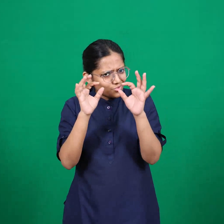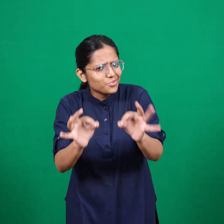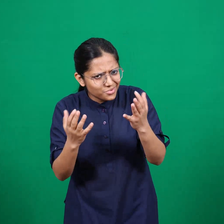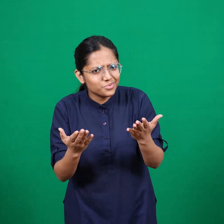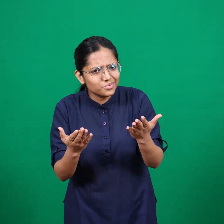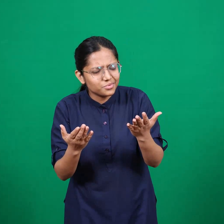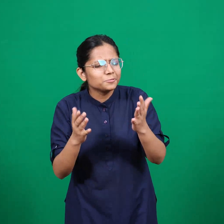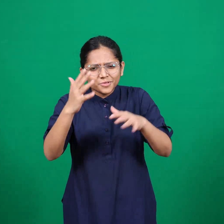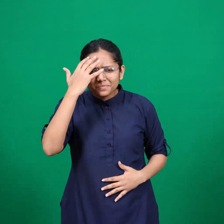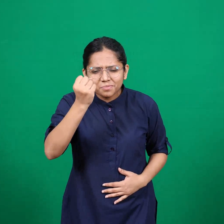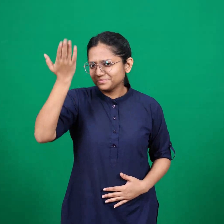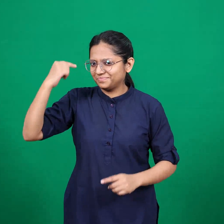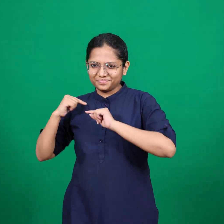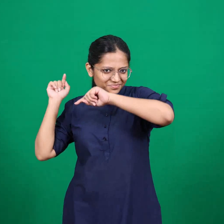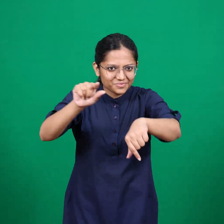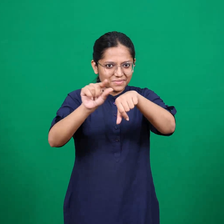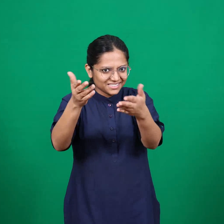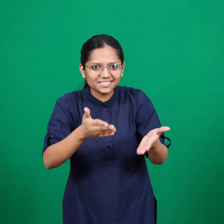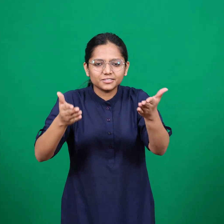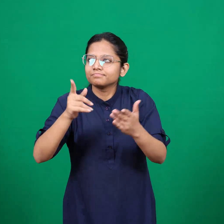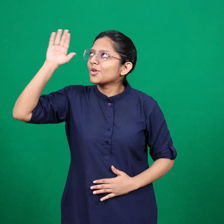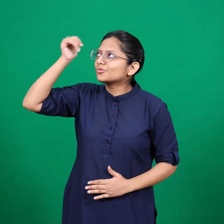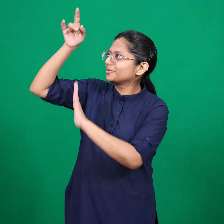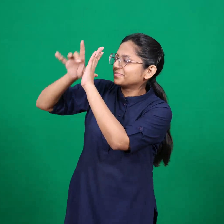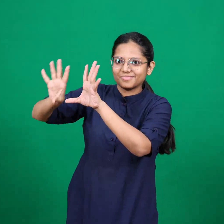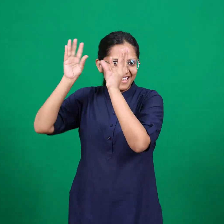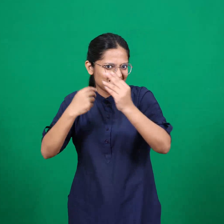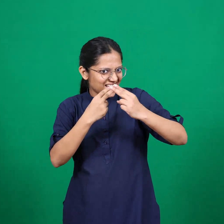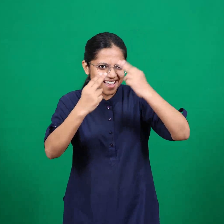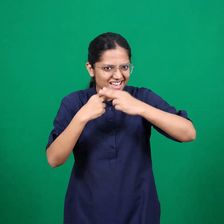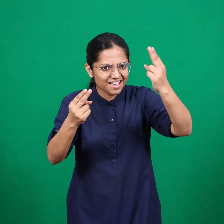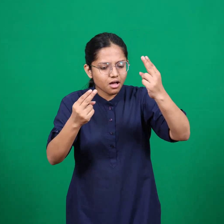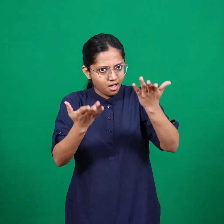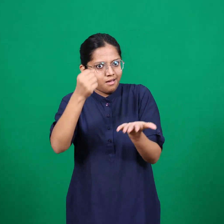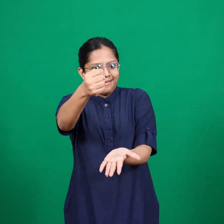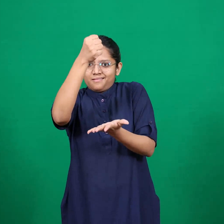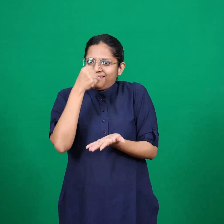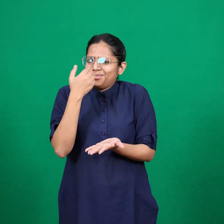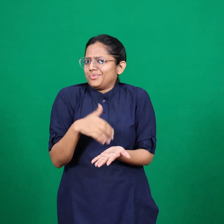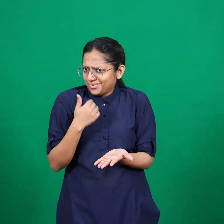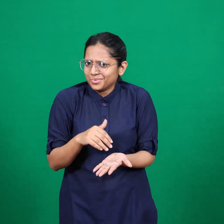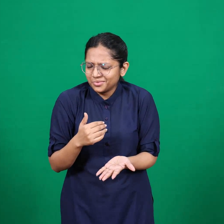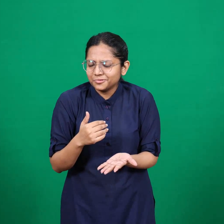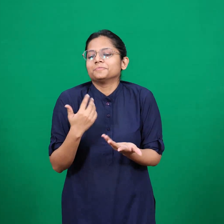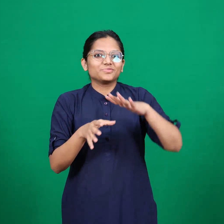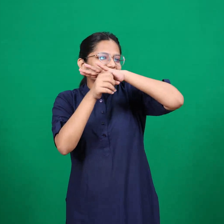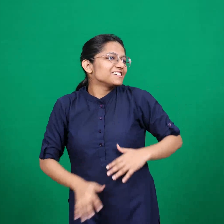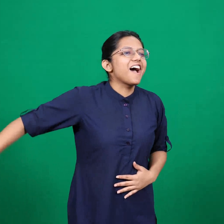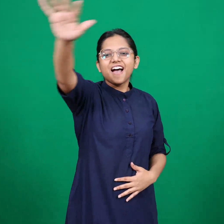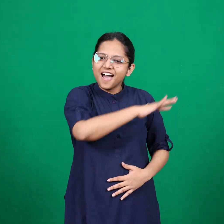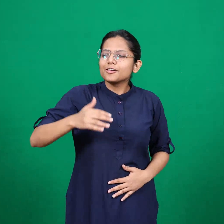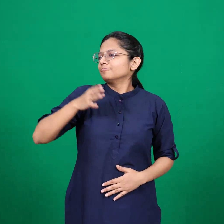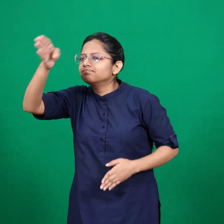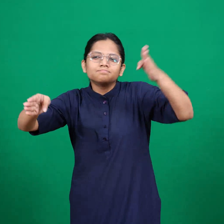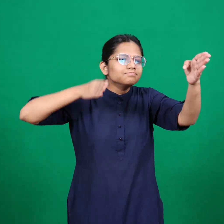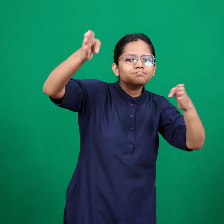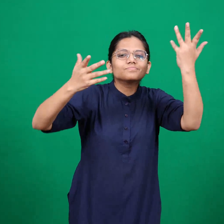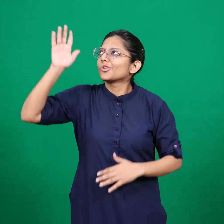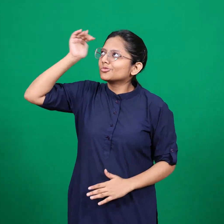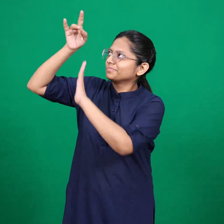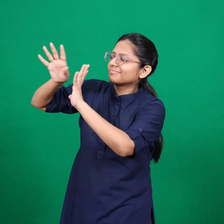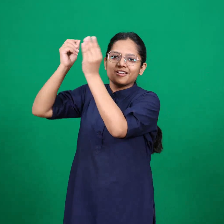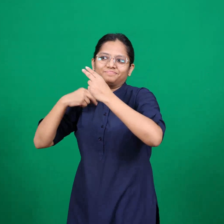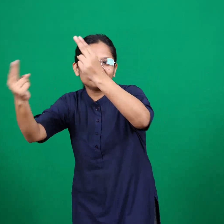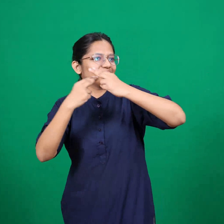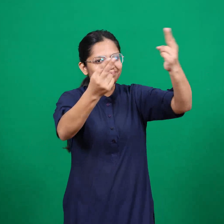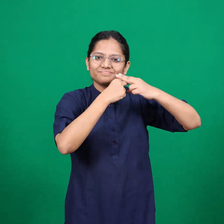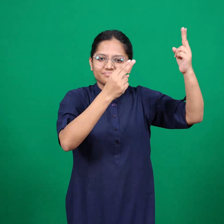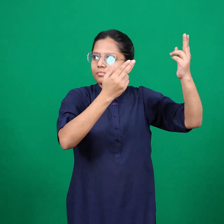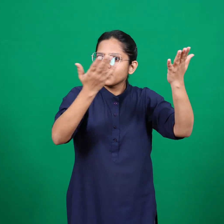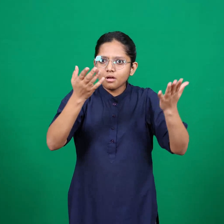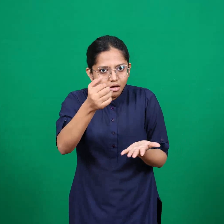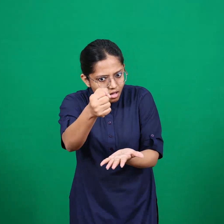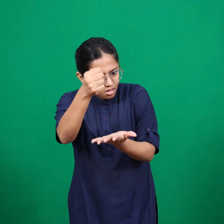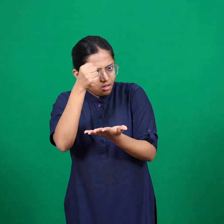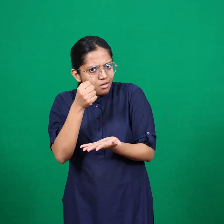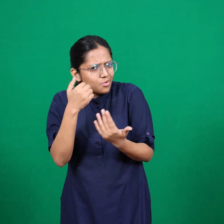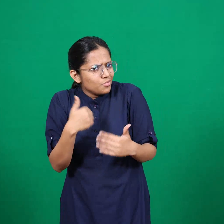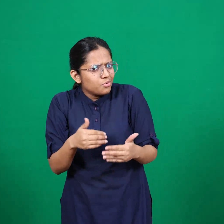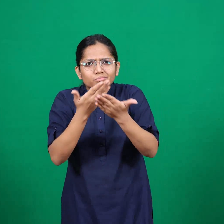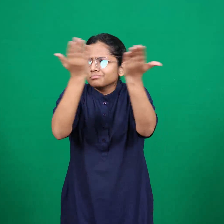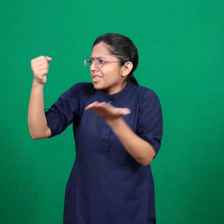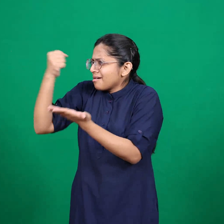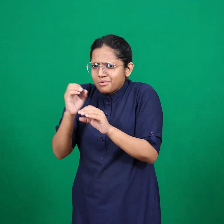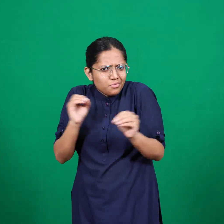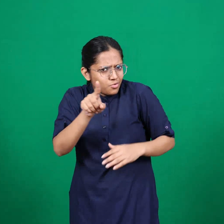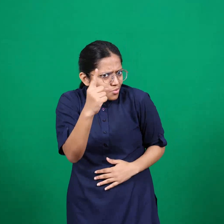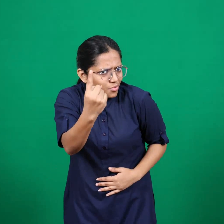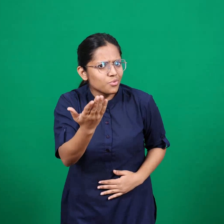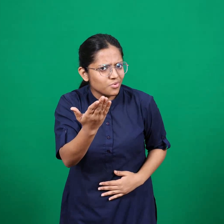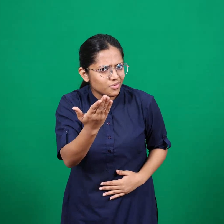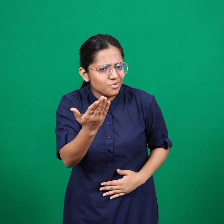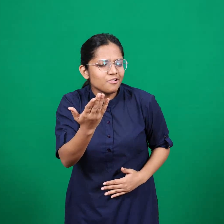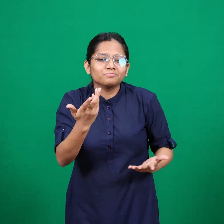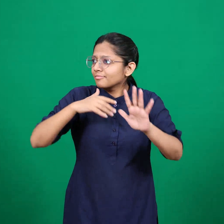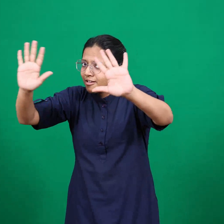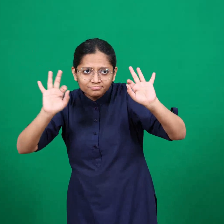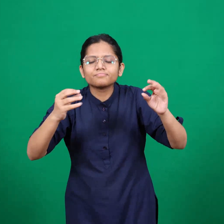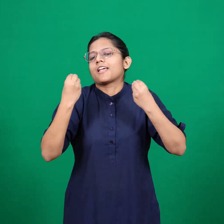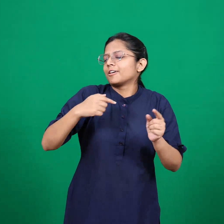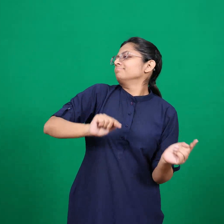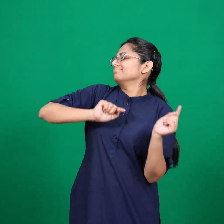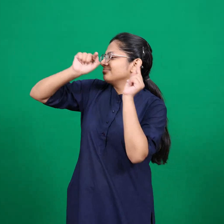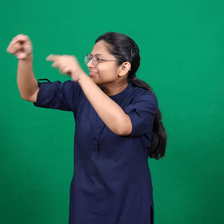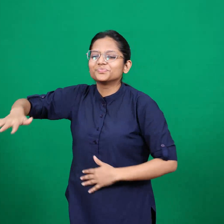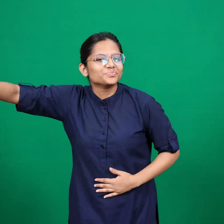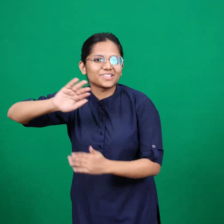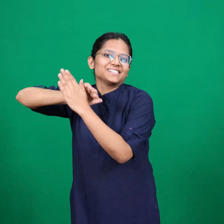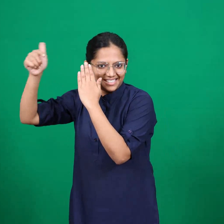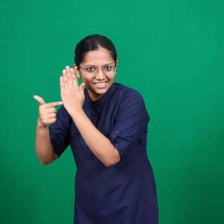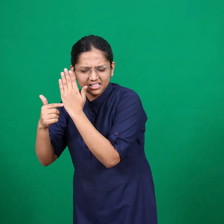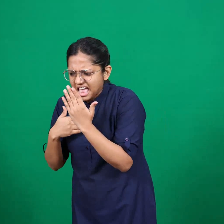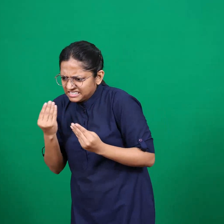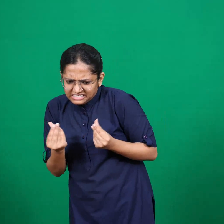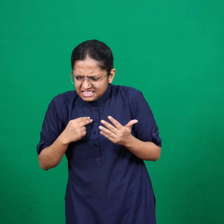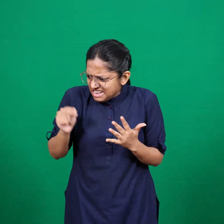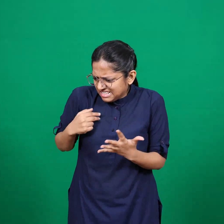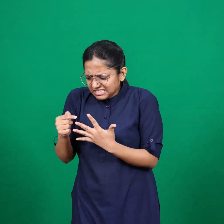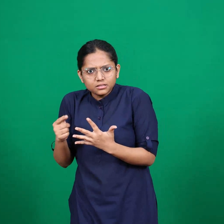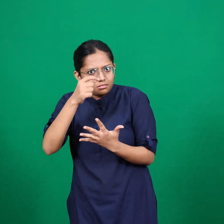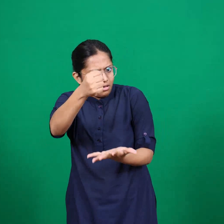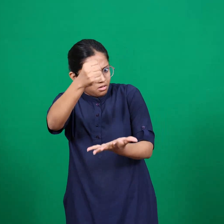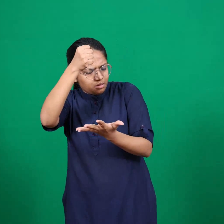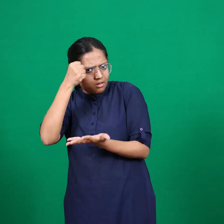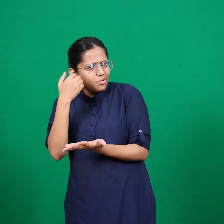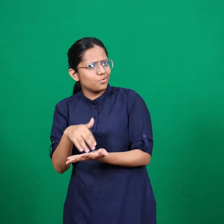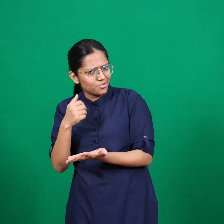And as you Philippians know, in the early days of the gospel, when I left Macedonia, no church but you partnered with me in the matter of giving and receiving.